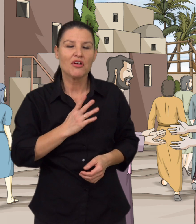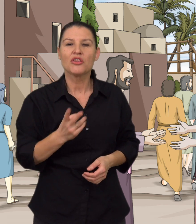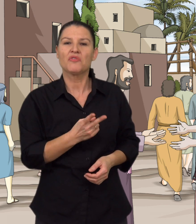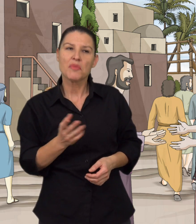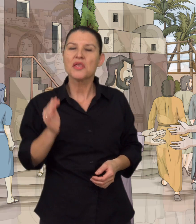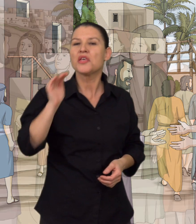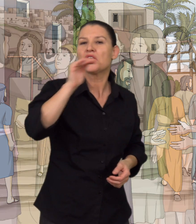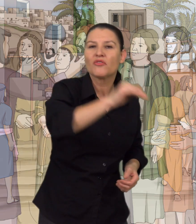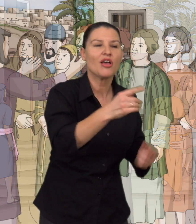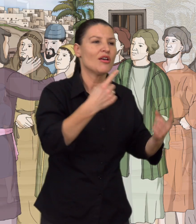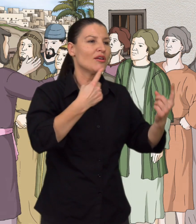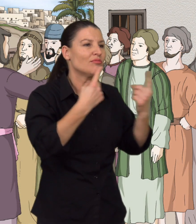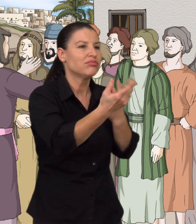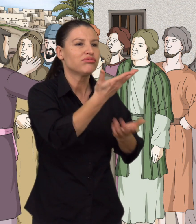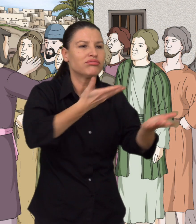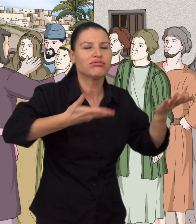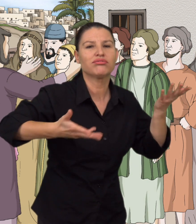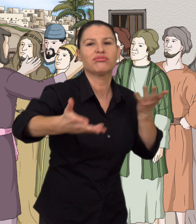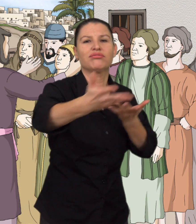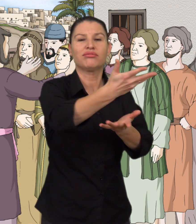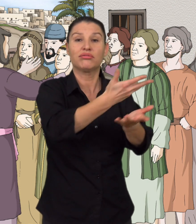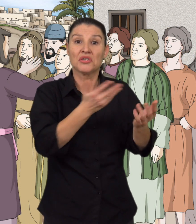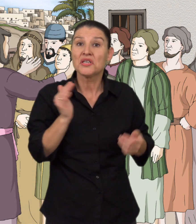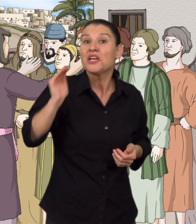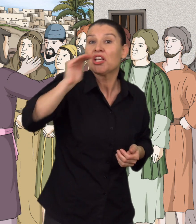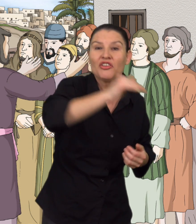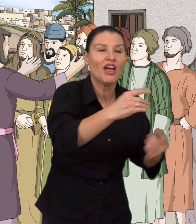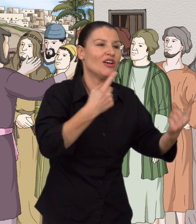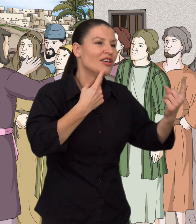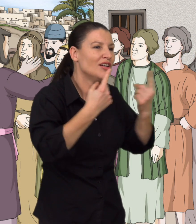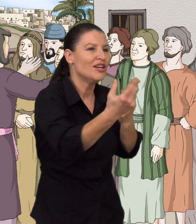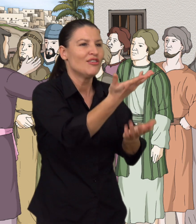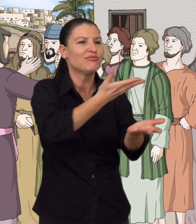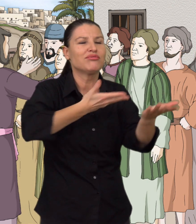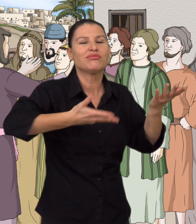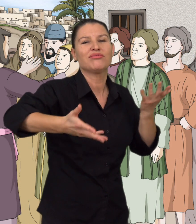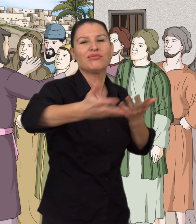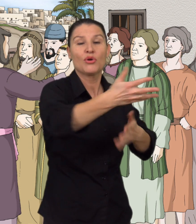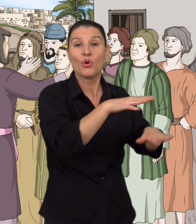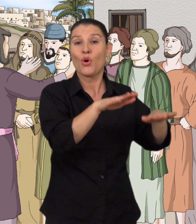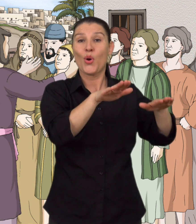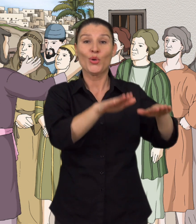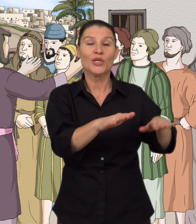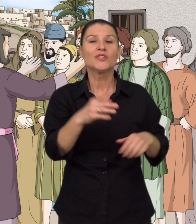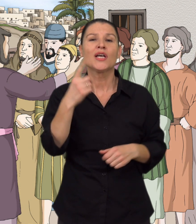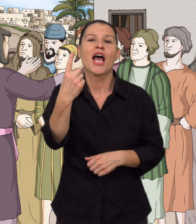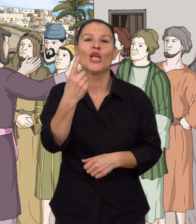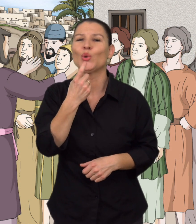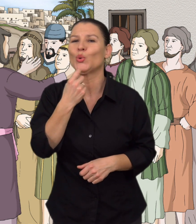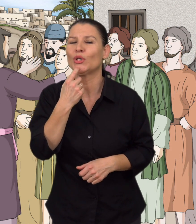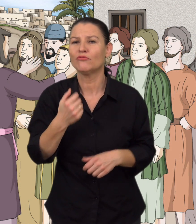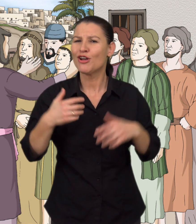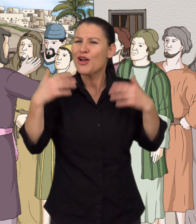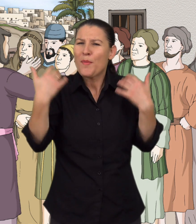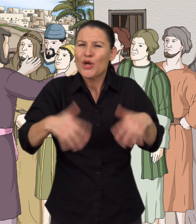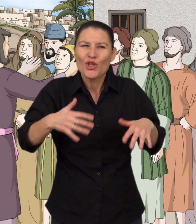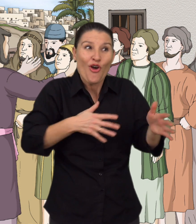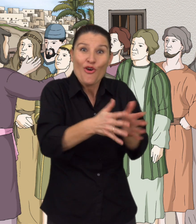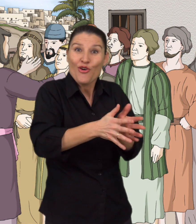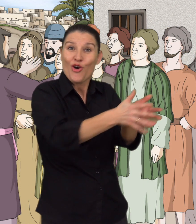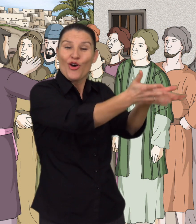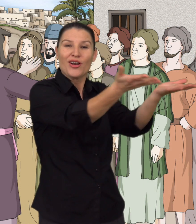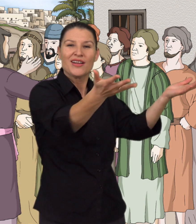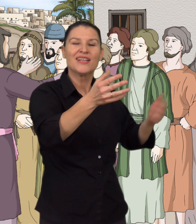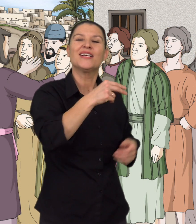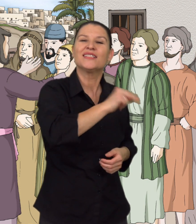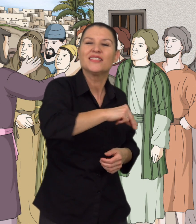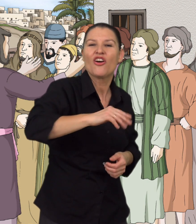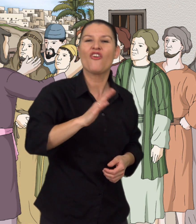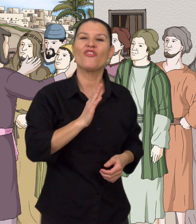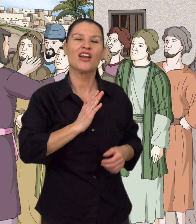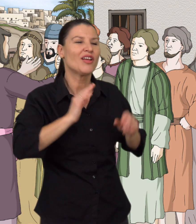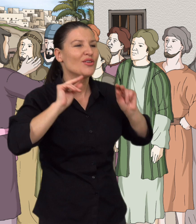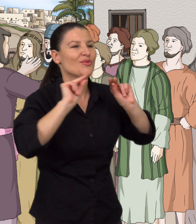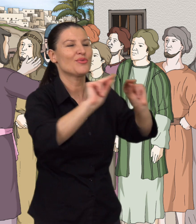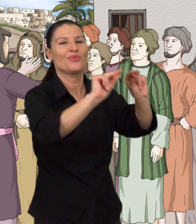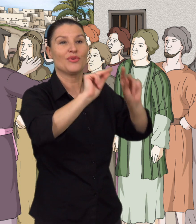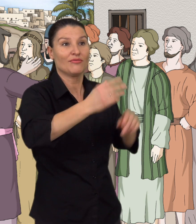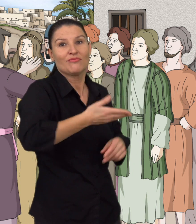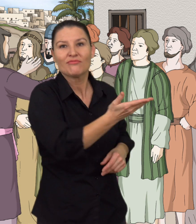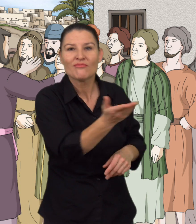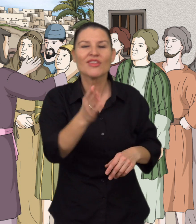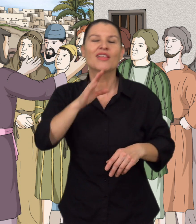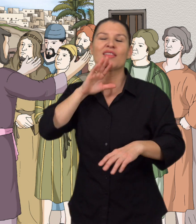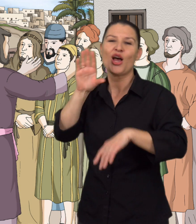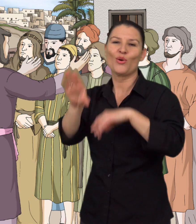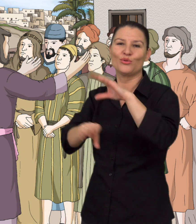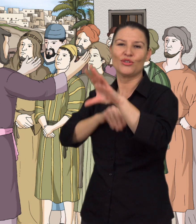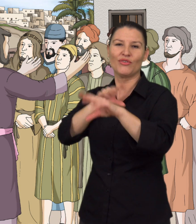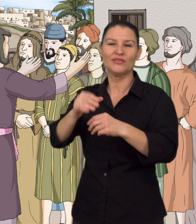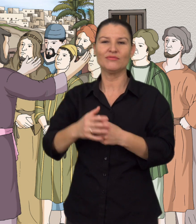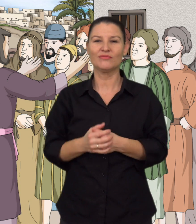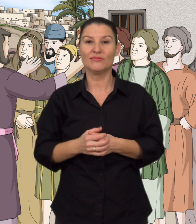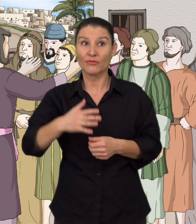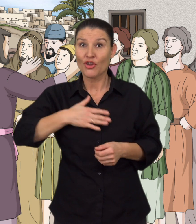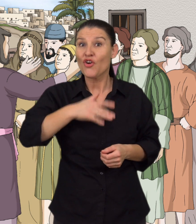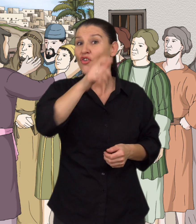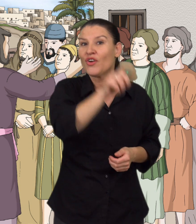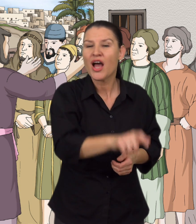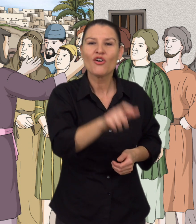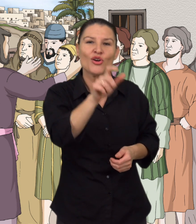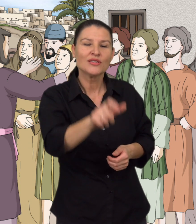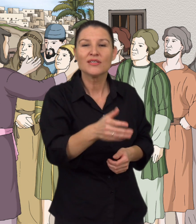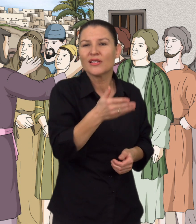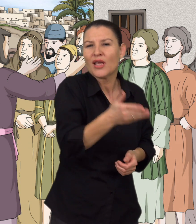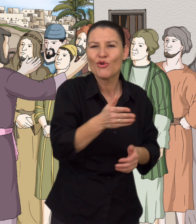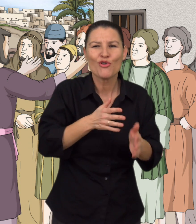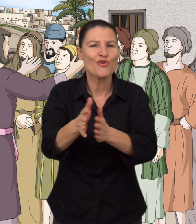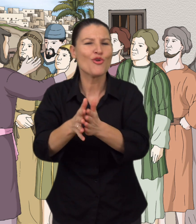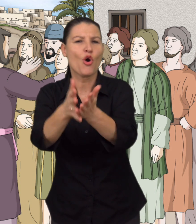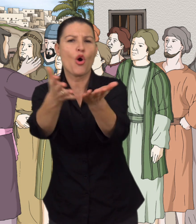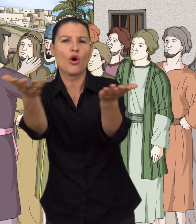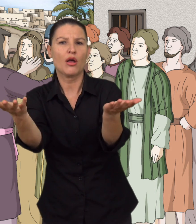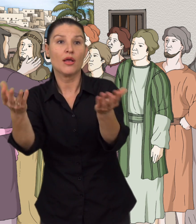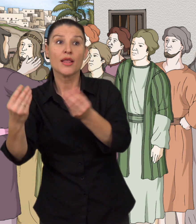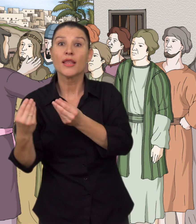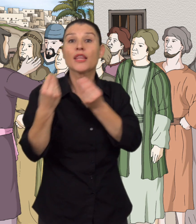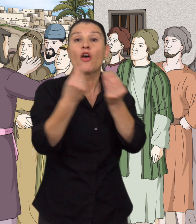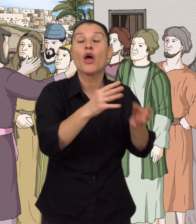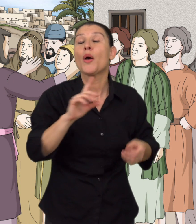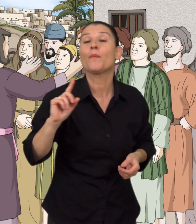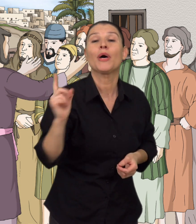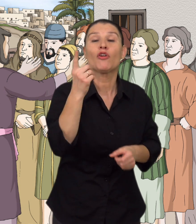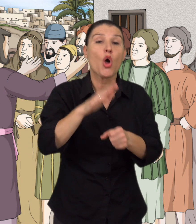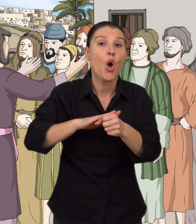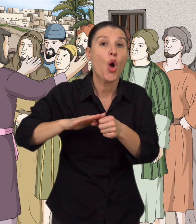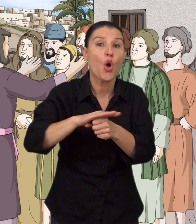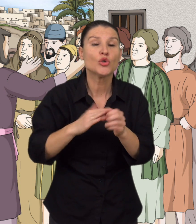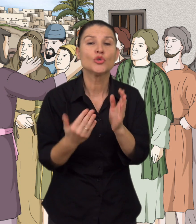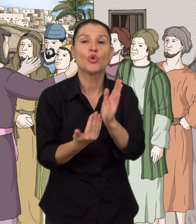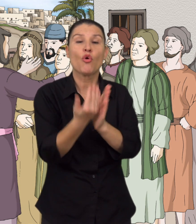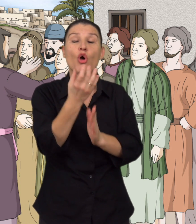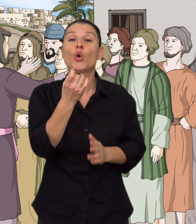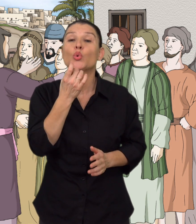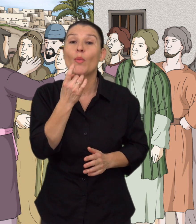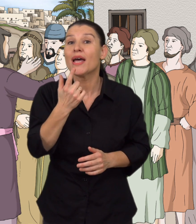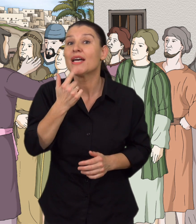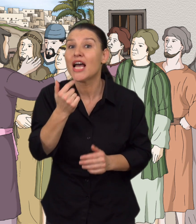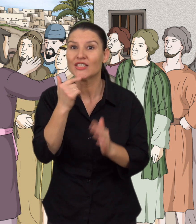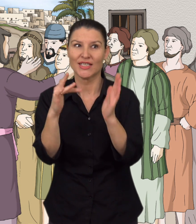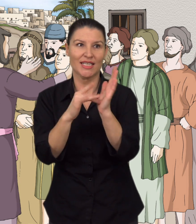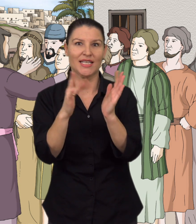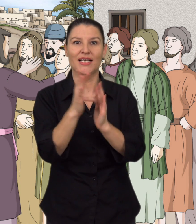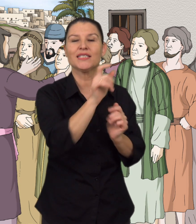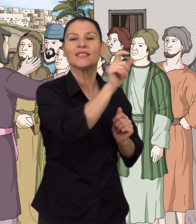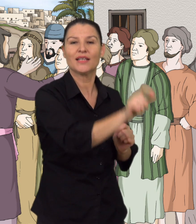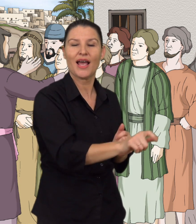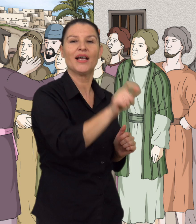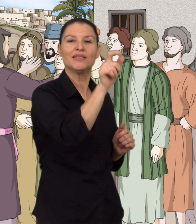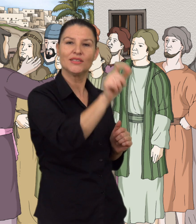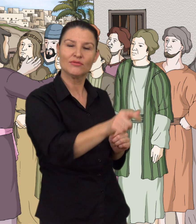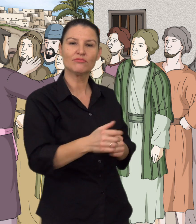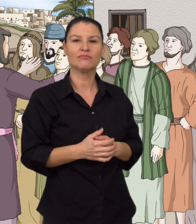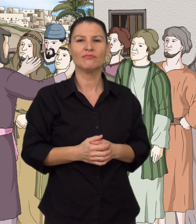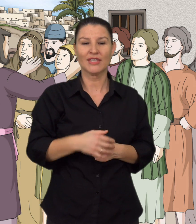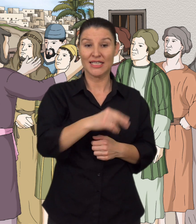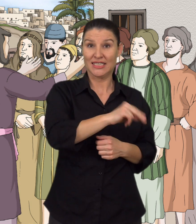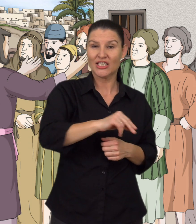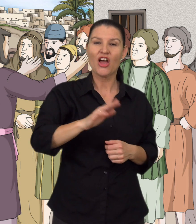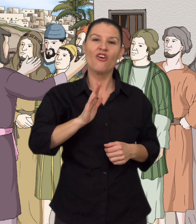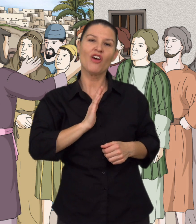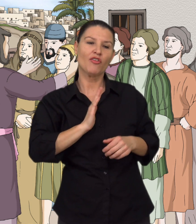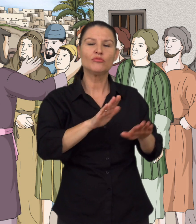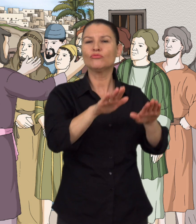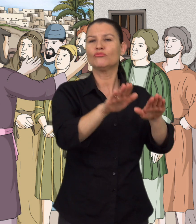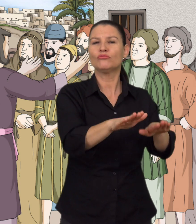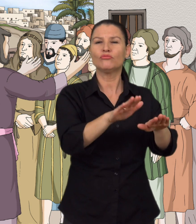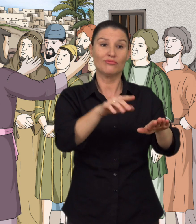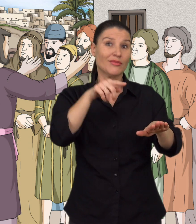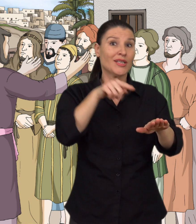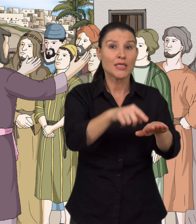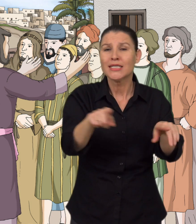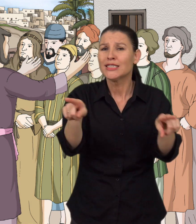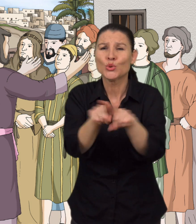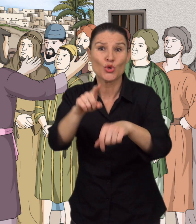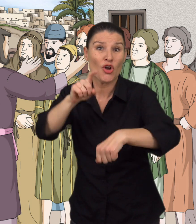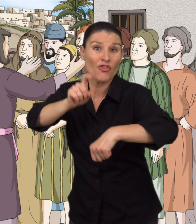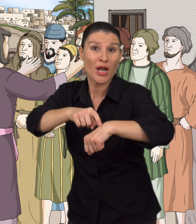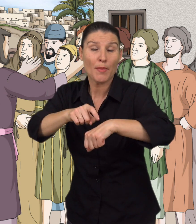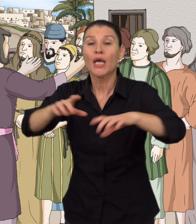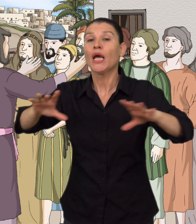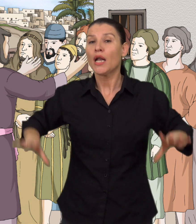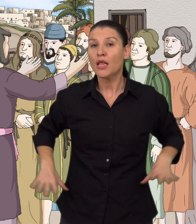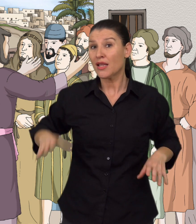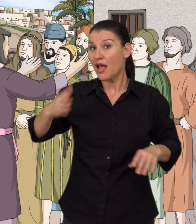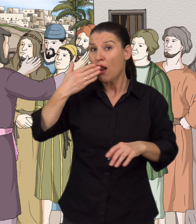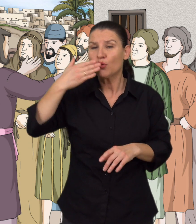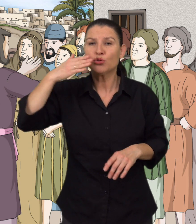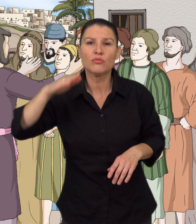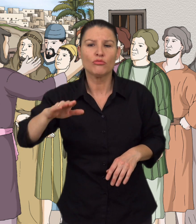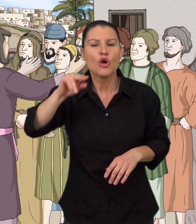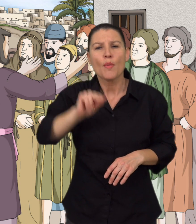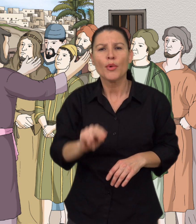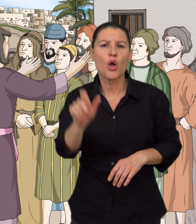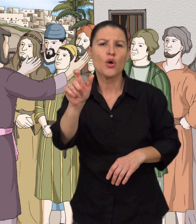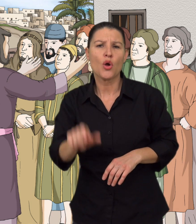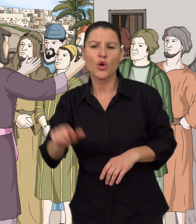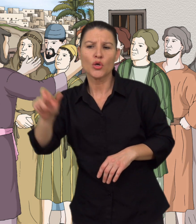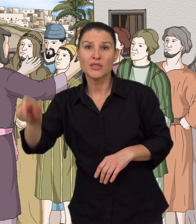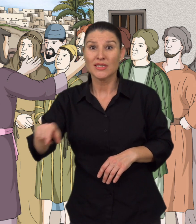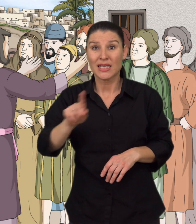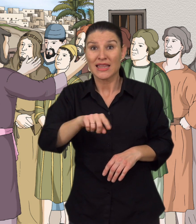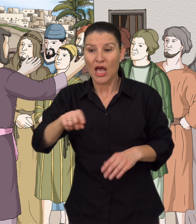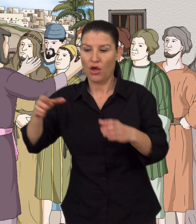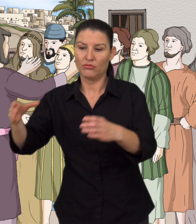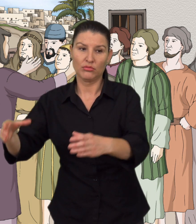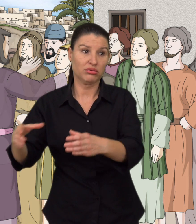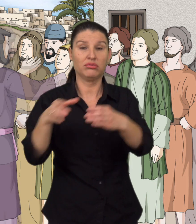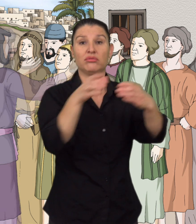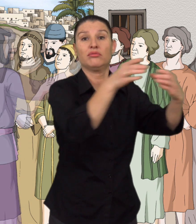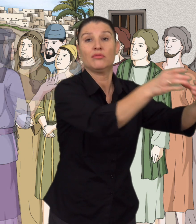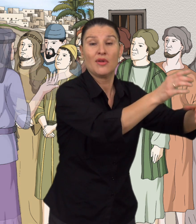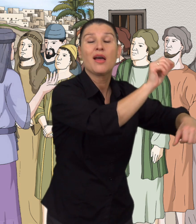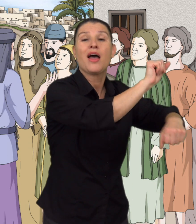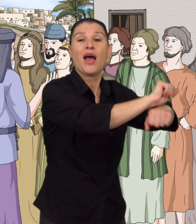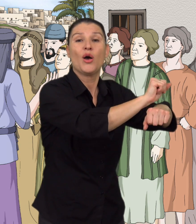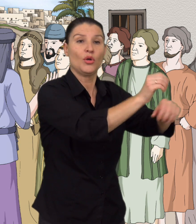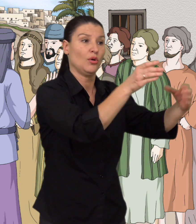So for a full year they met together with the church and taught large numbers of people. The disciples were first called Christians at Antioch.